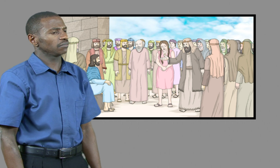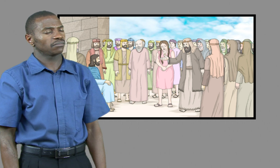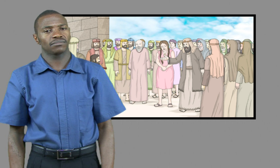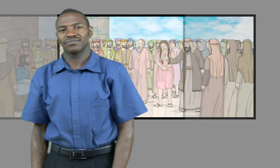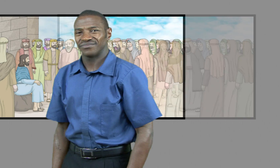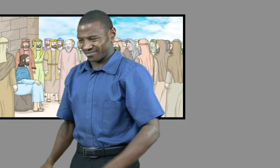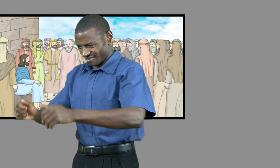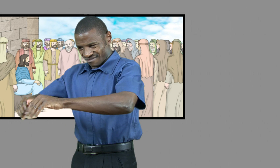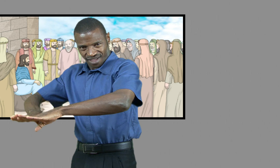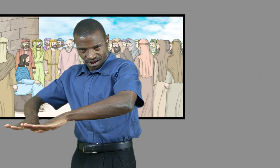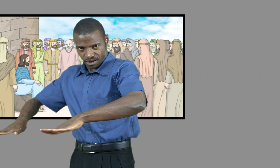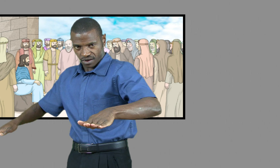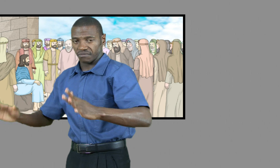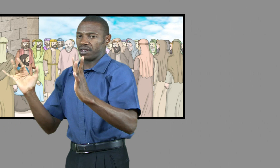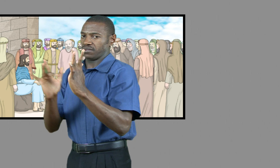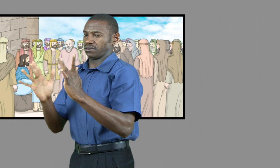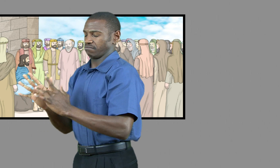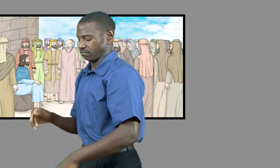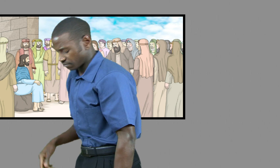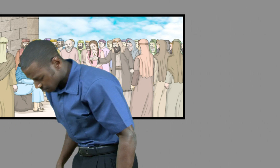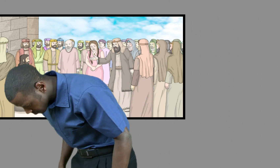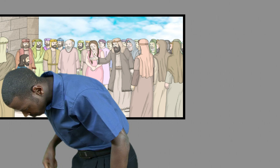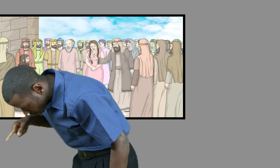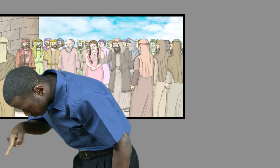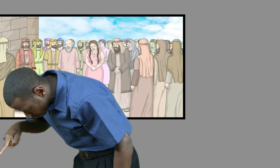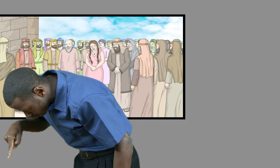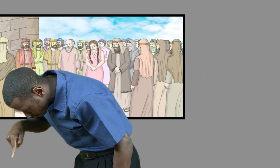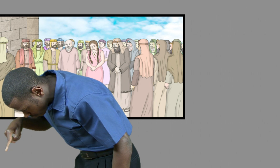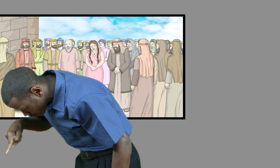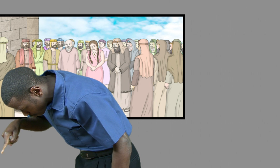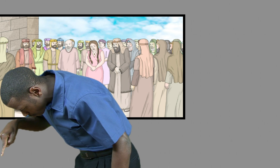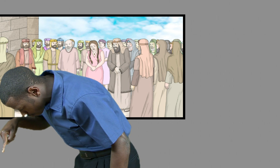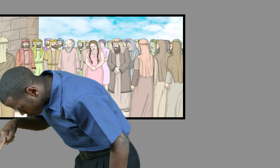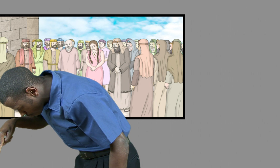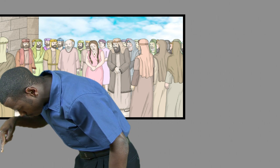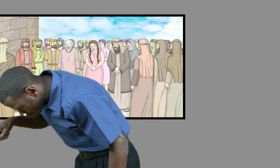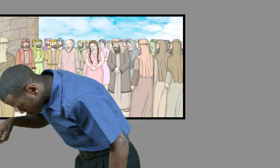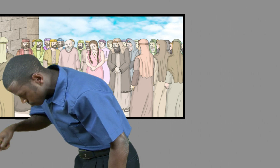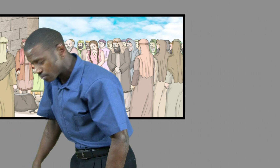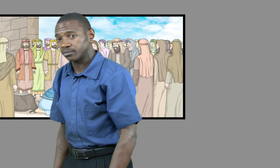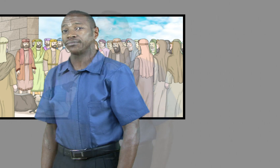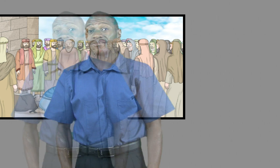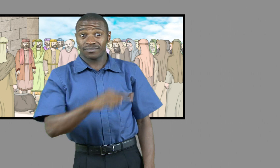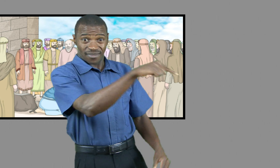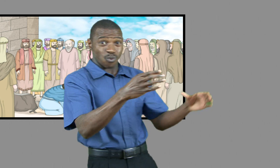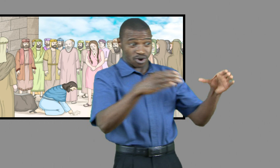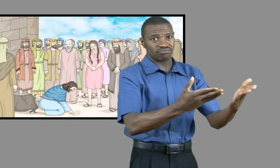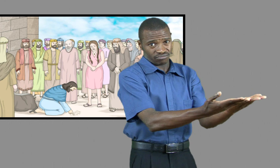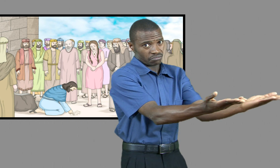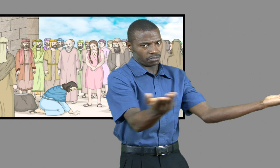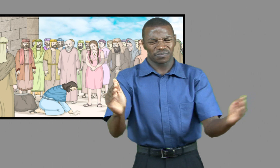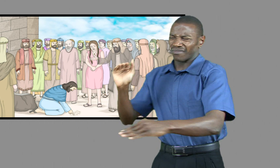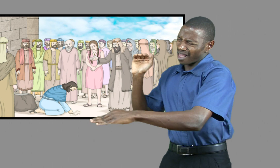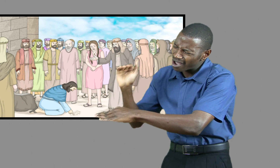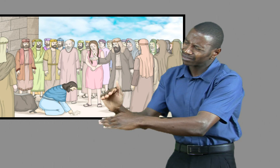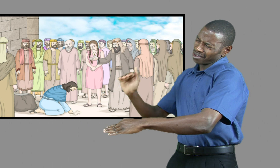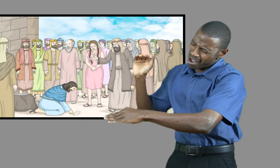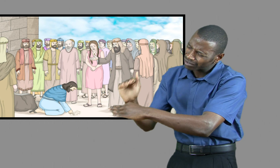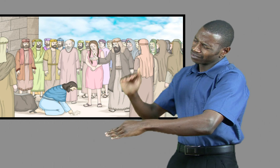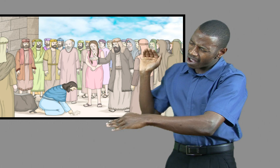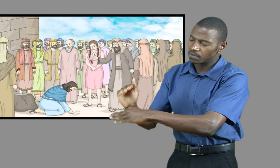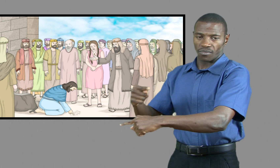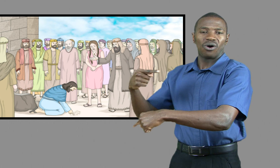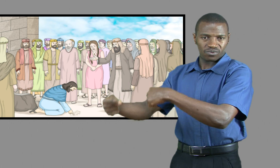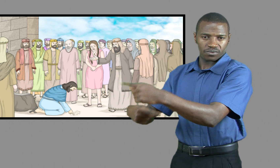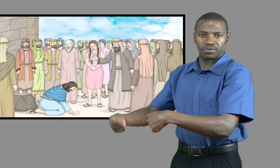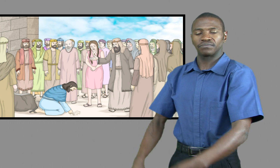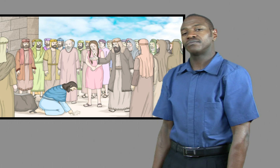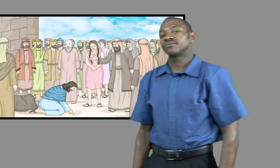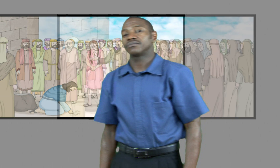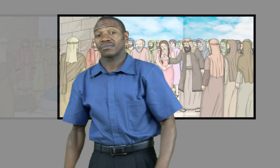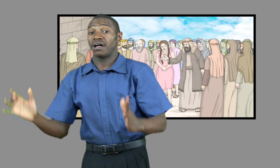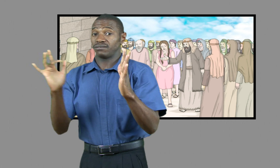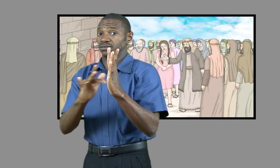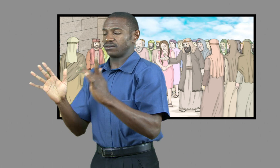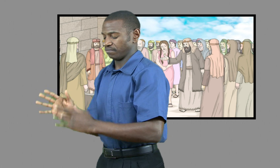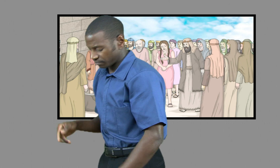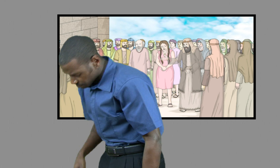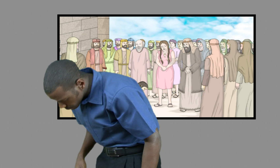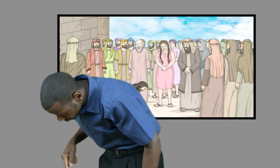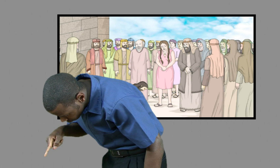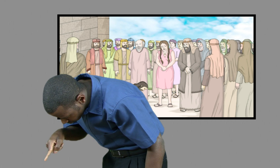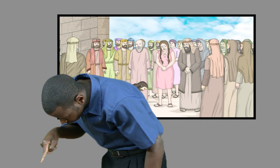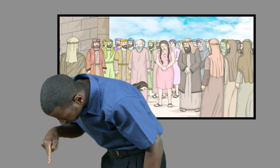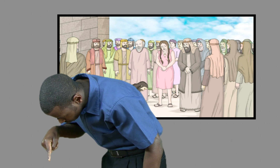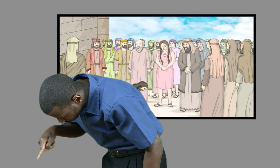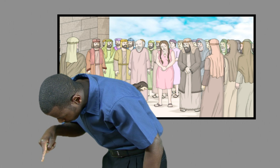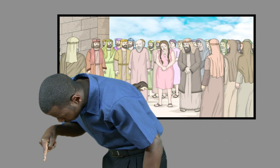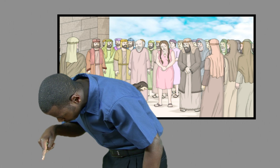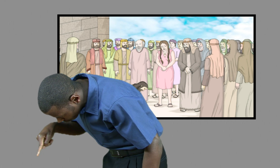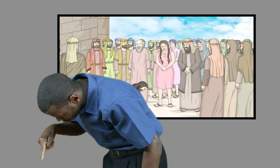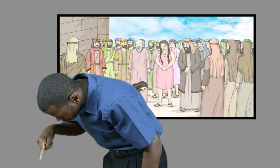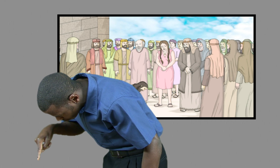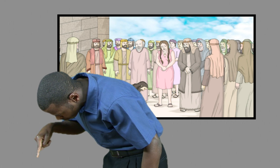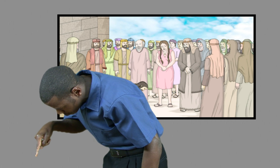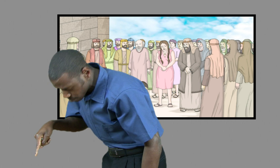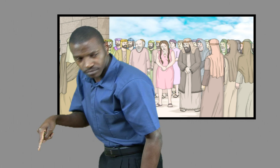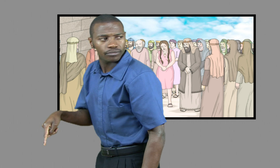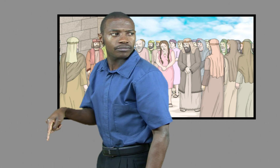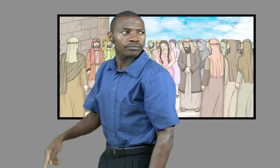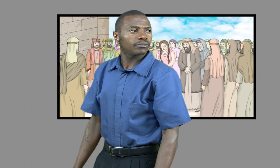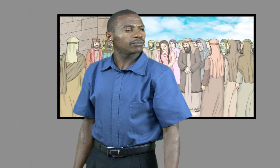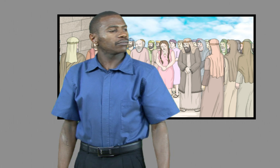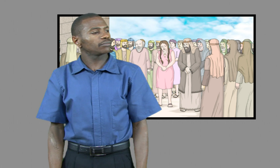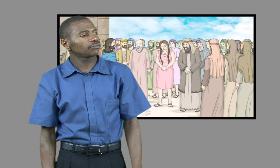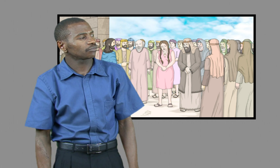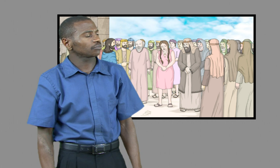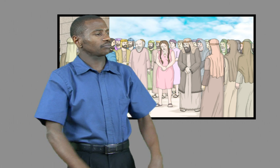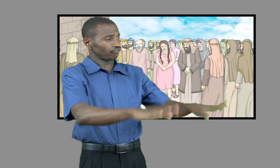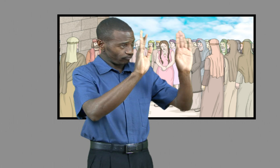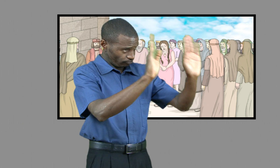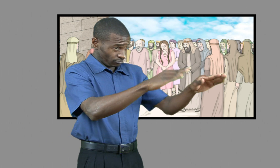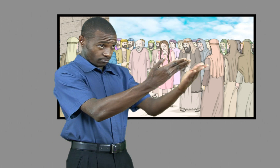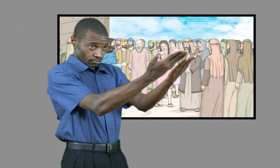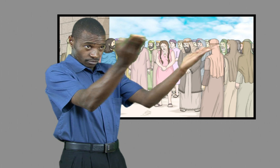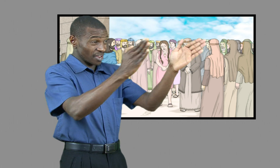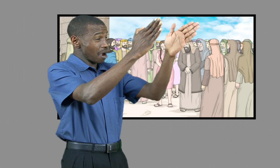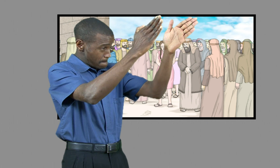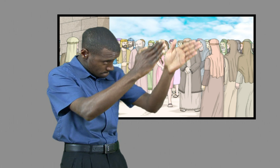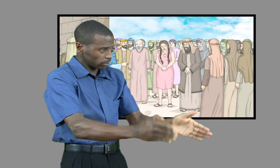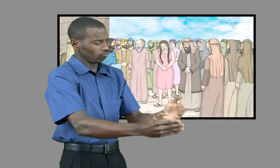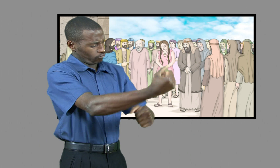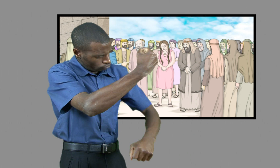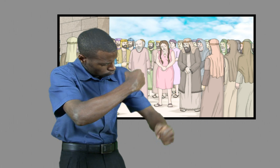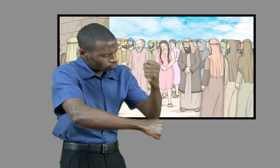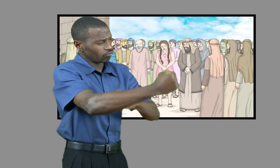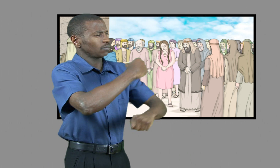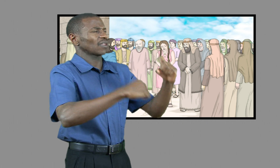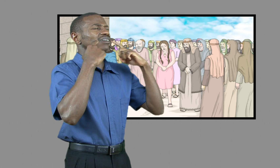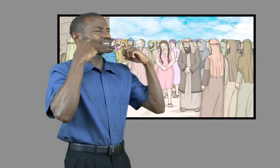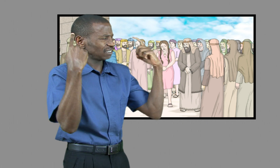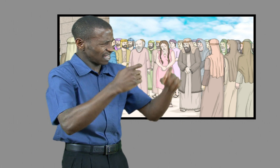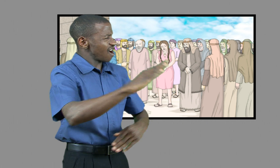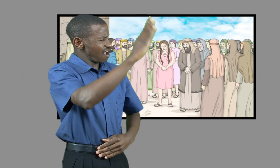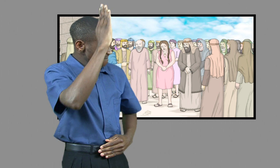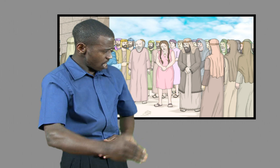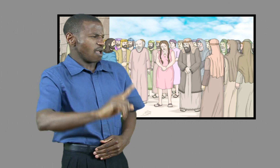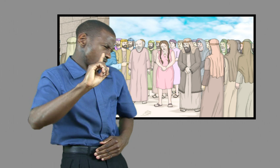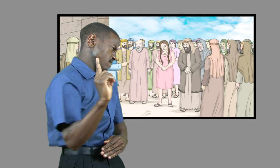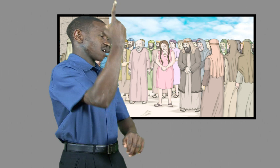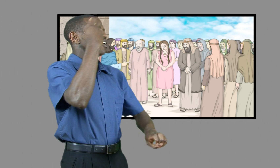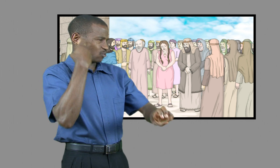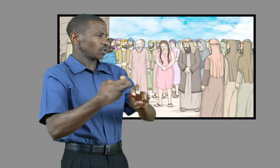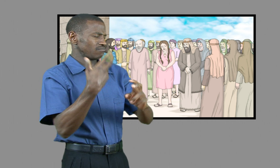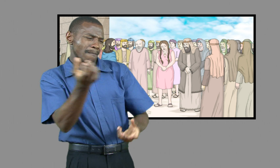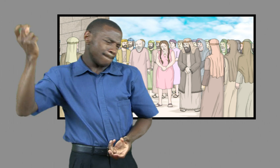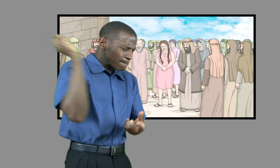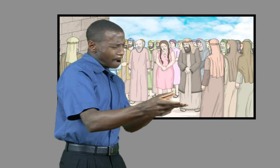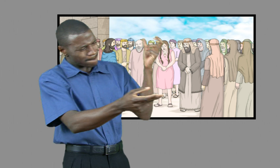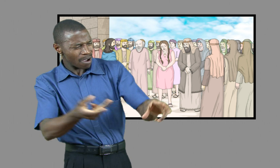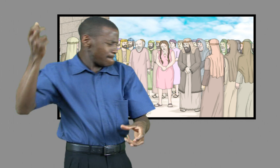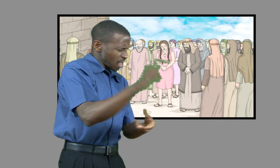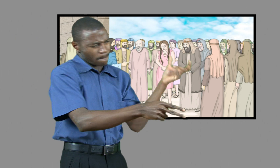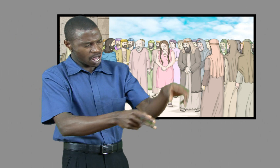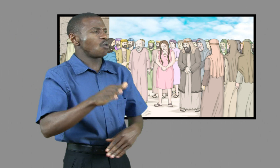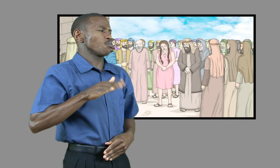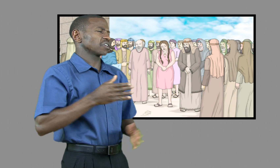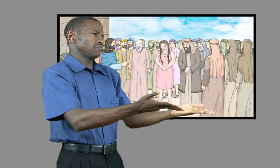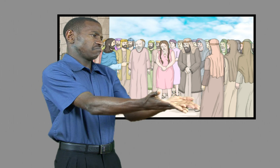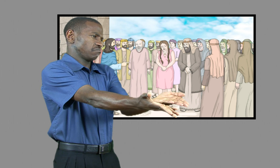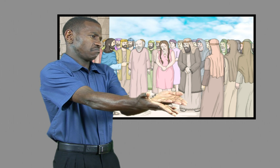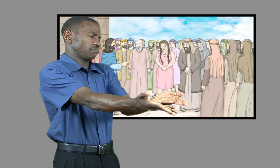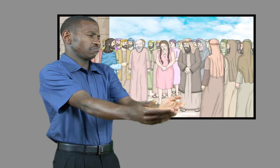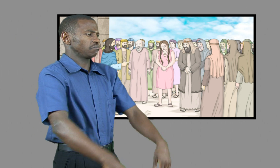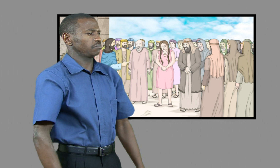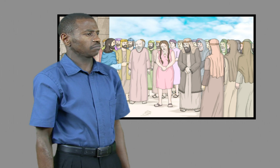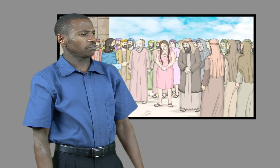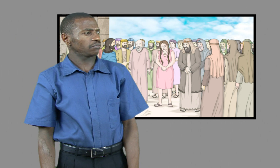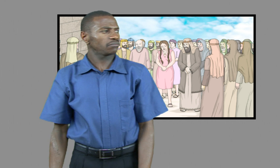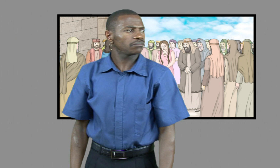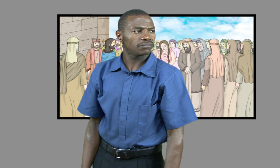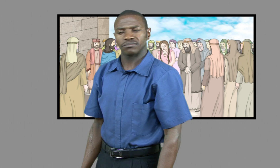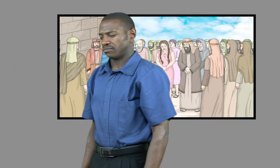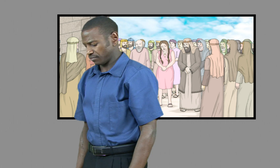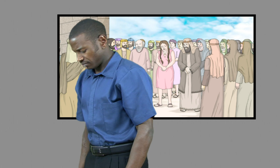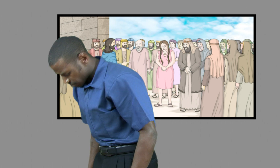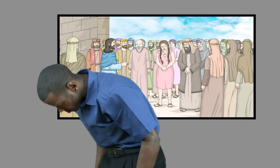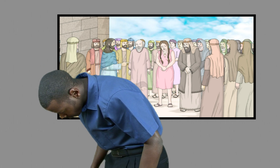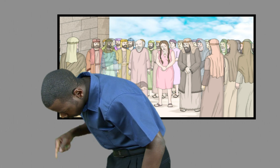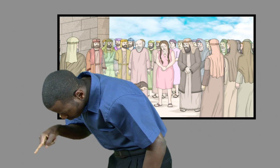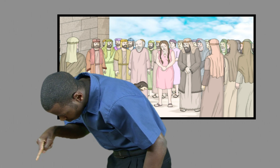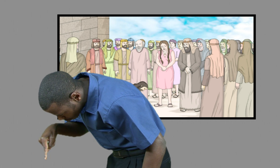When they continued to question Him, He straightened up and said to them, “Let him who is without sin among you be the first to cast a stone at her.”